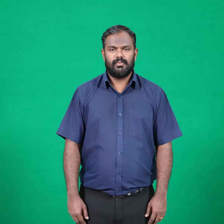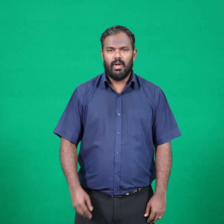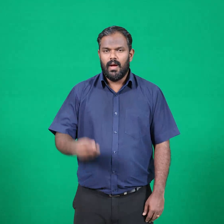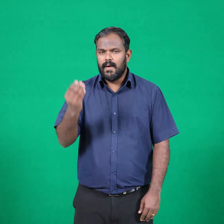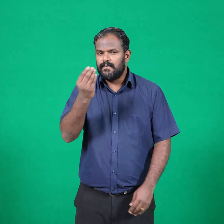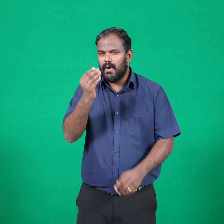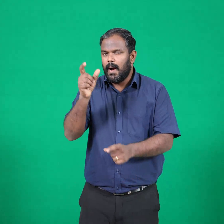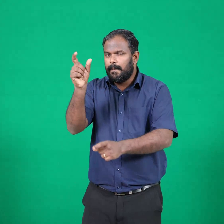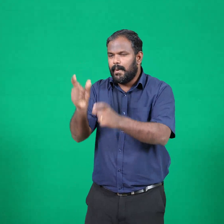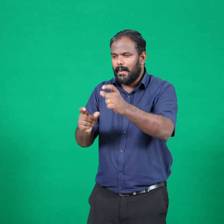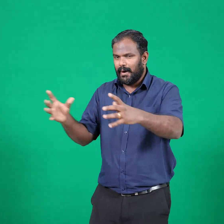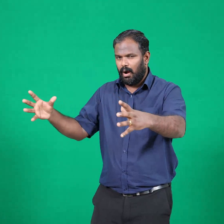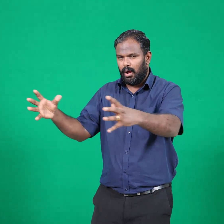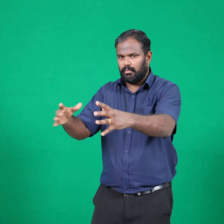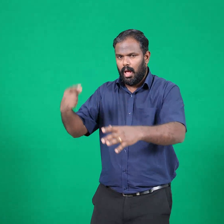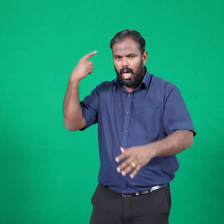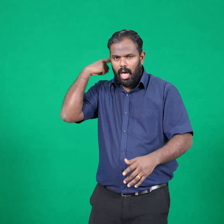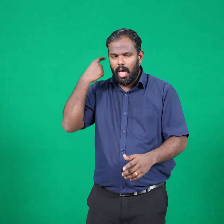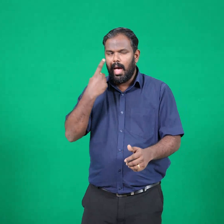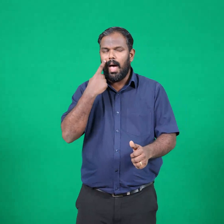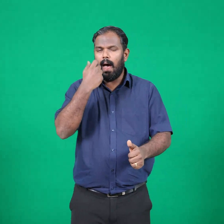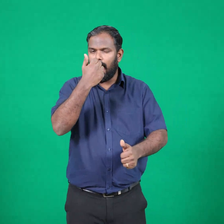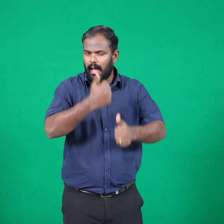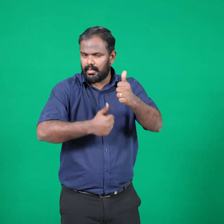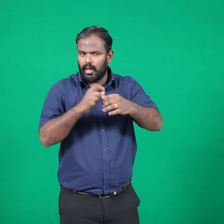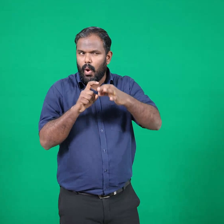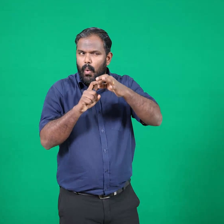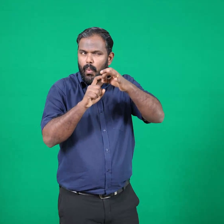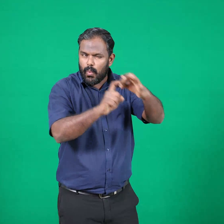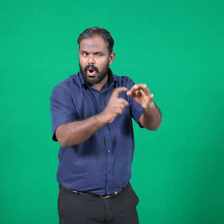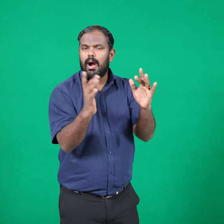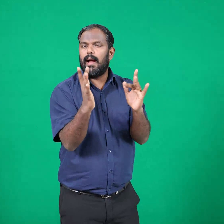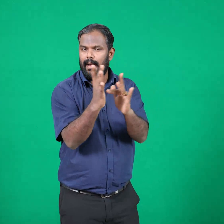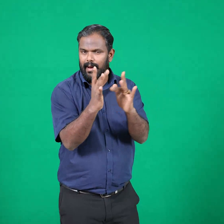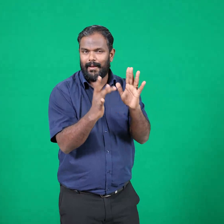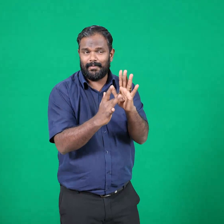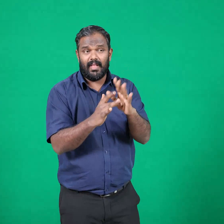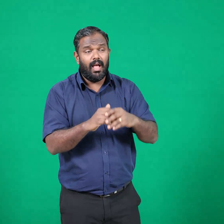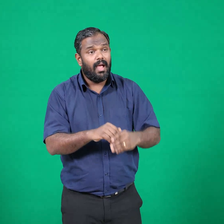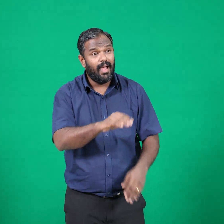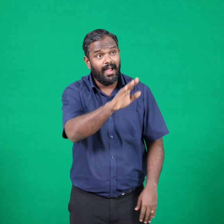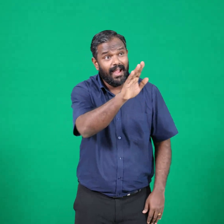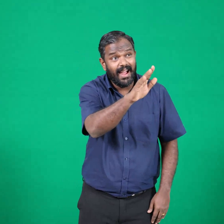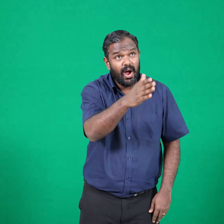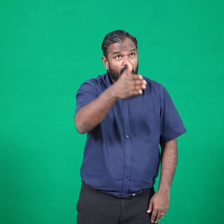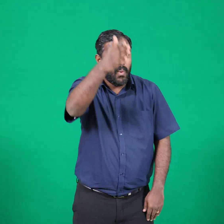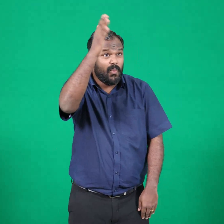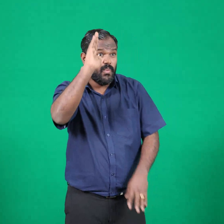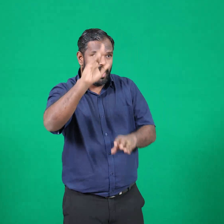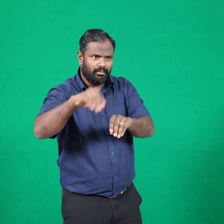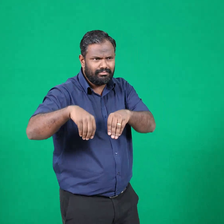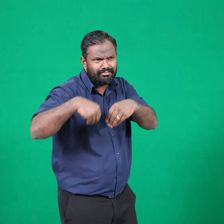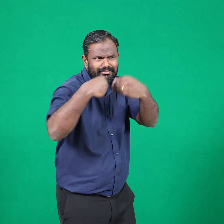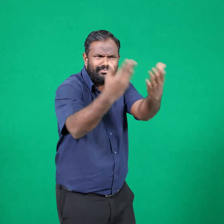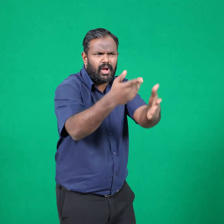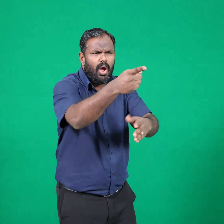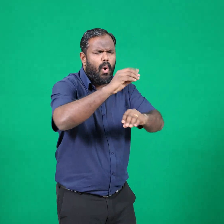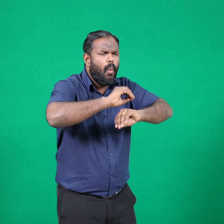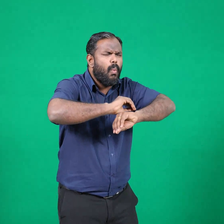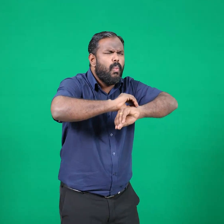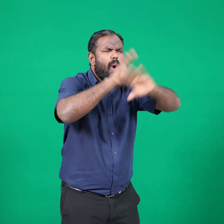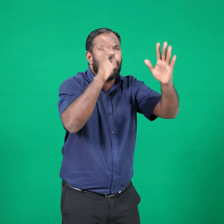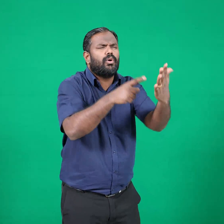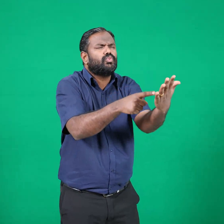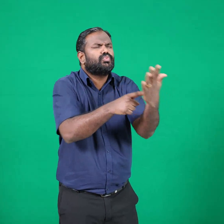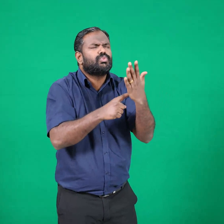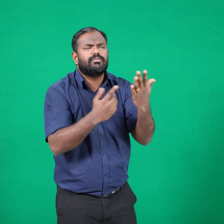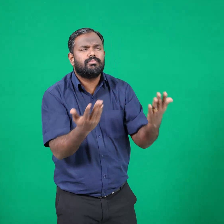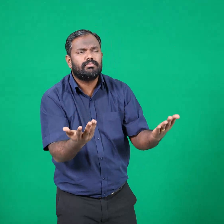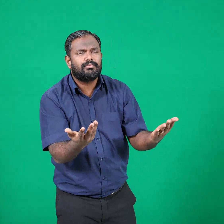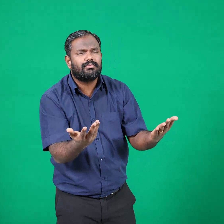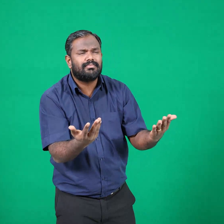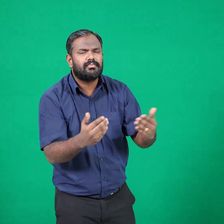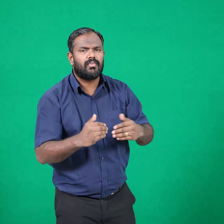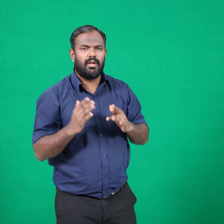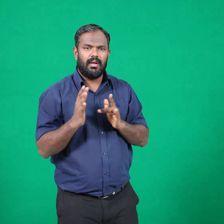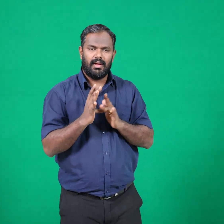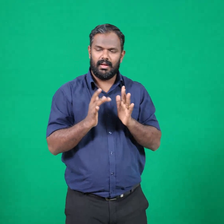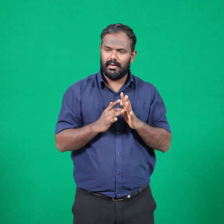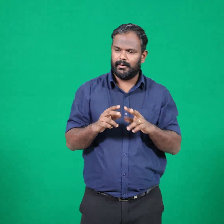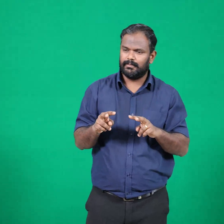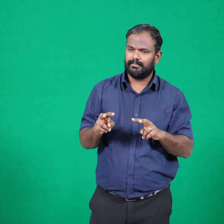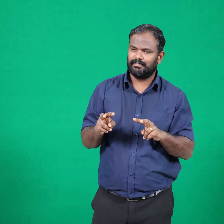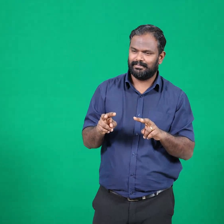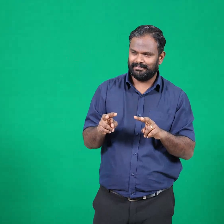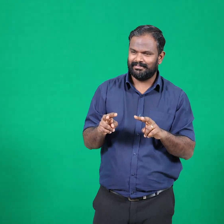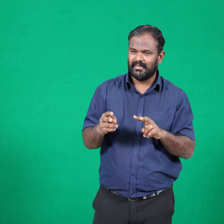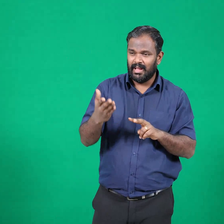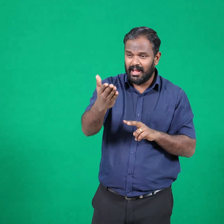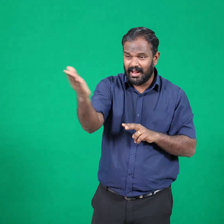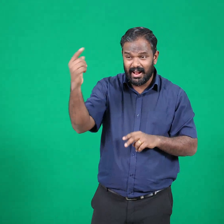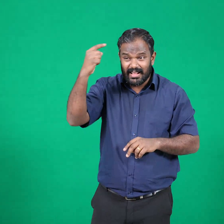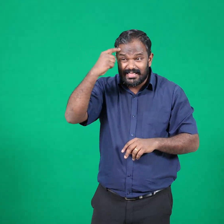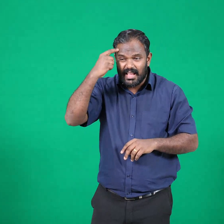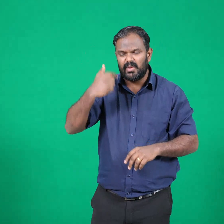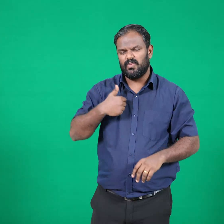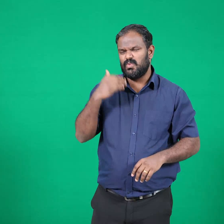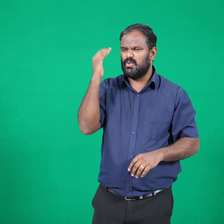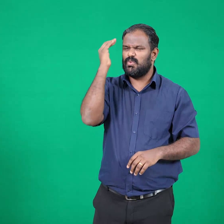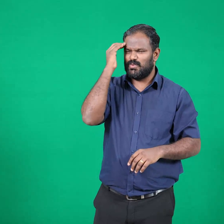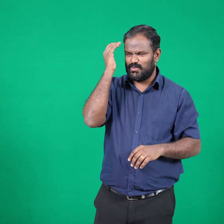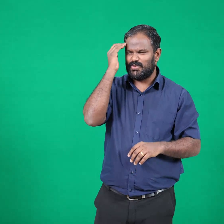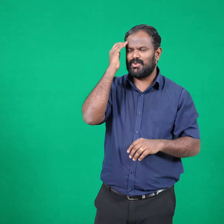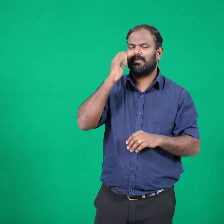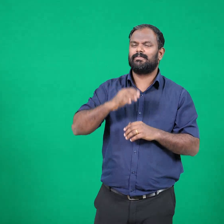And others tested Him by demanding a sign from heaven.